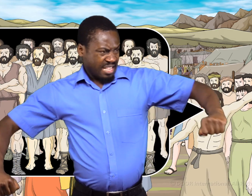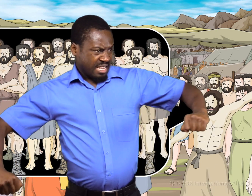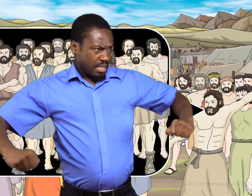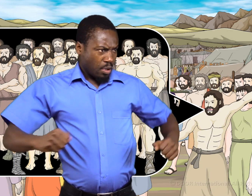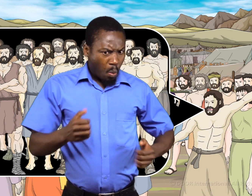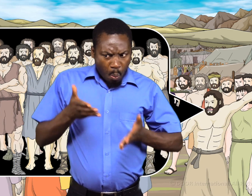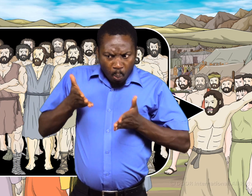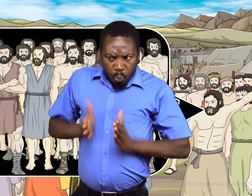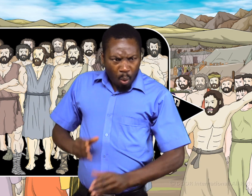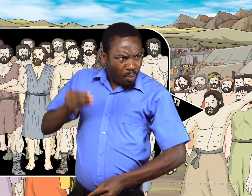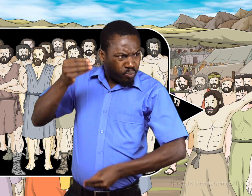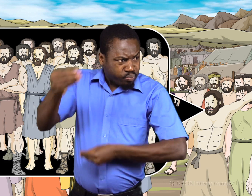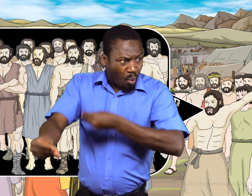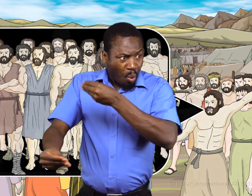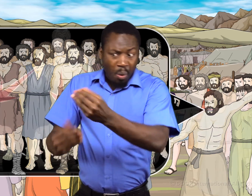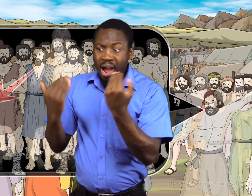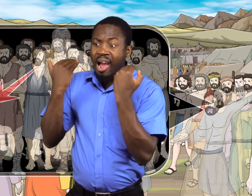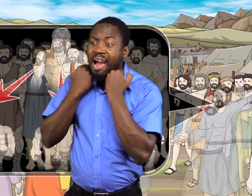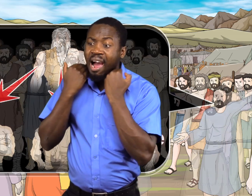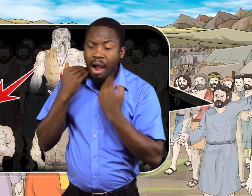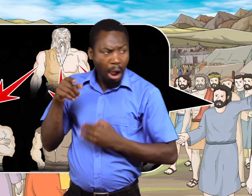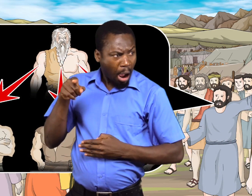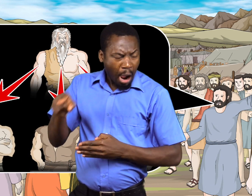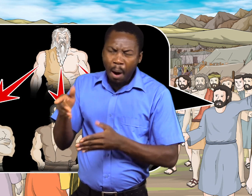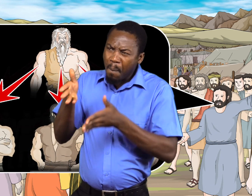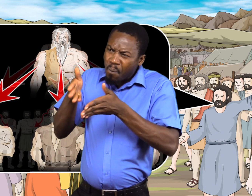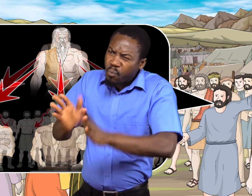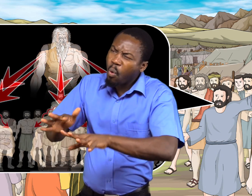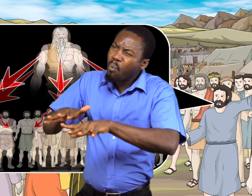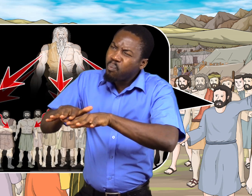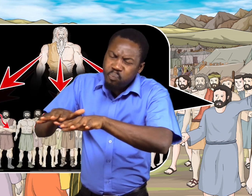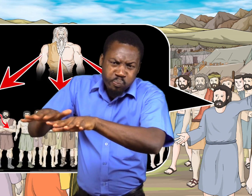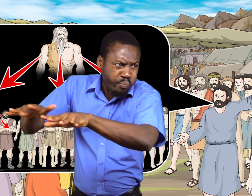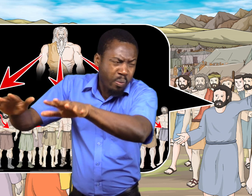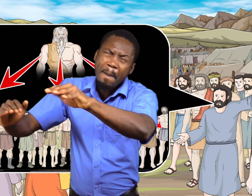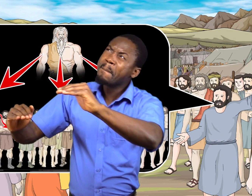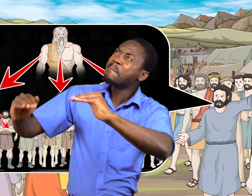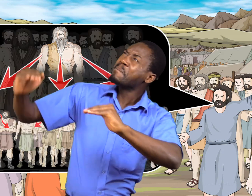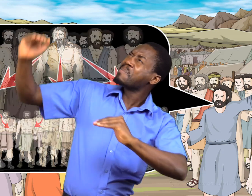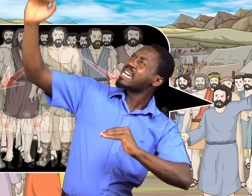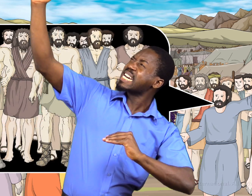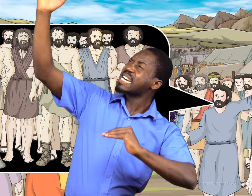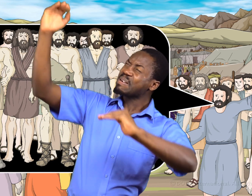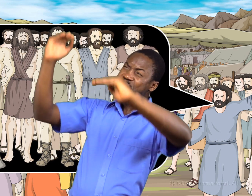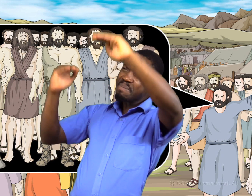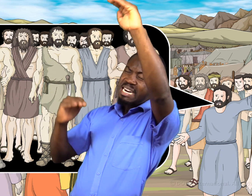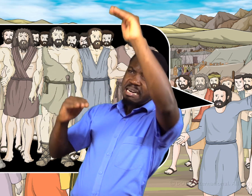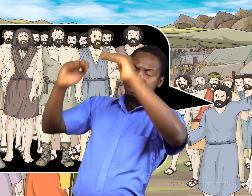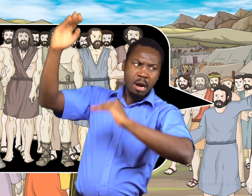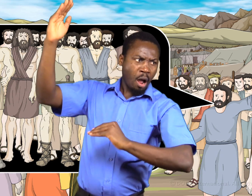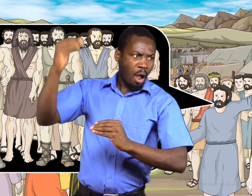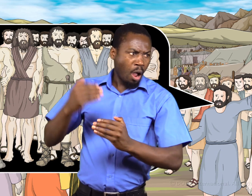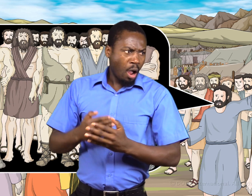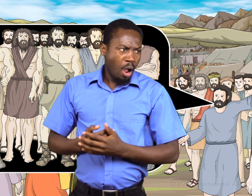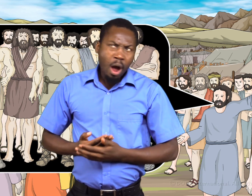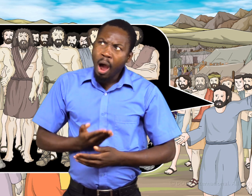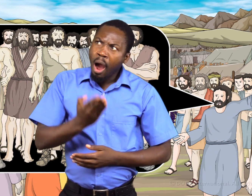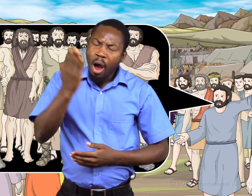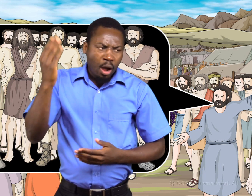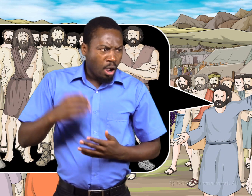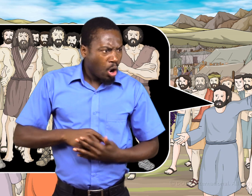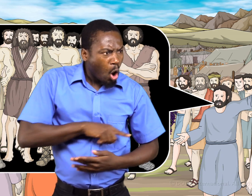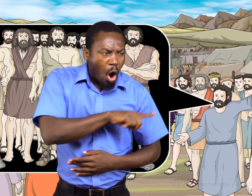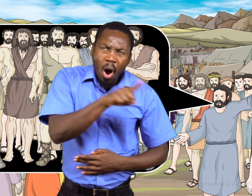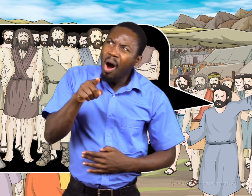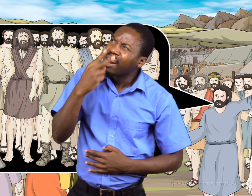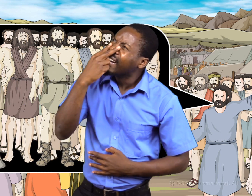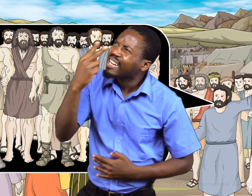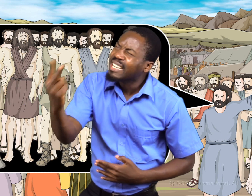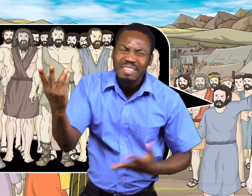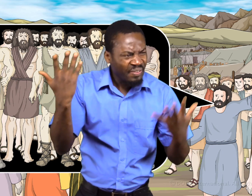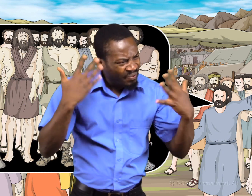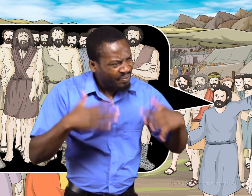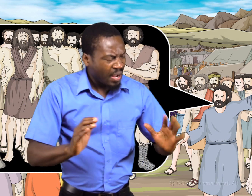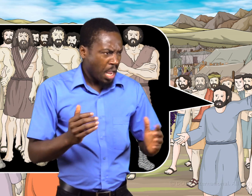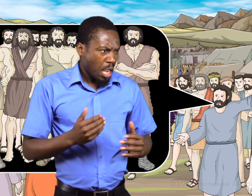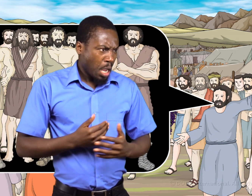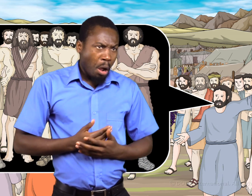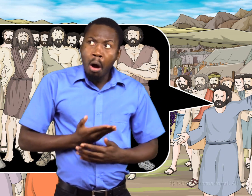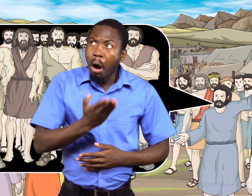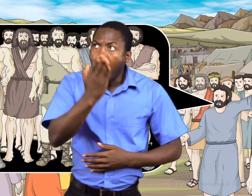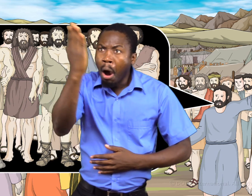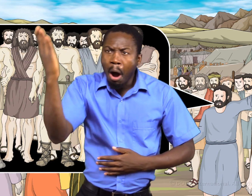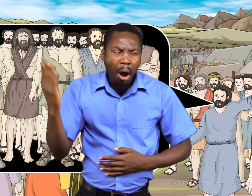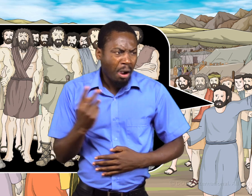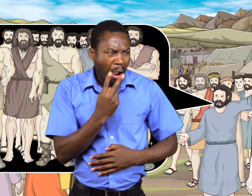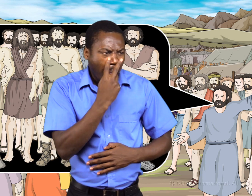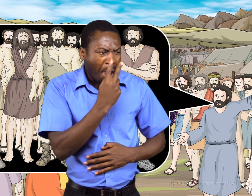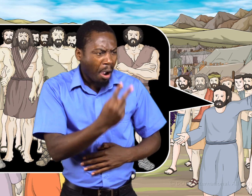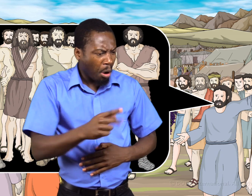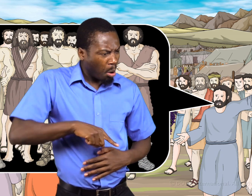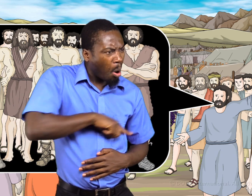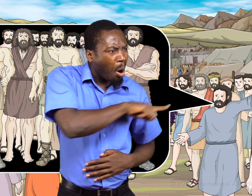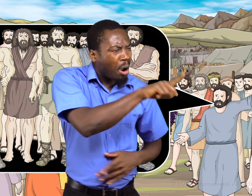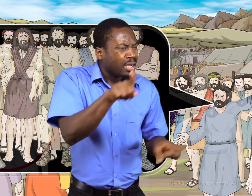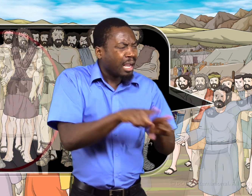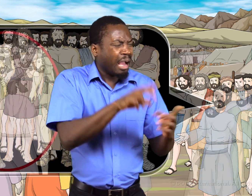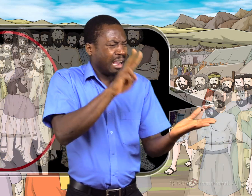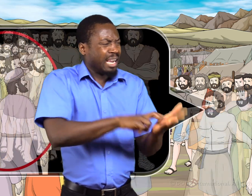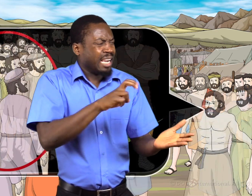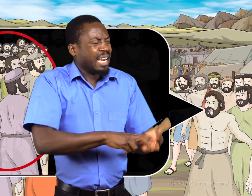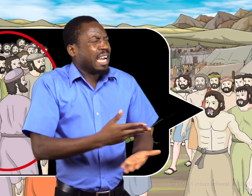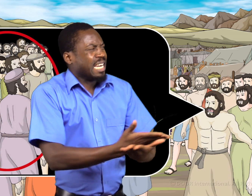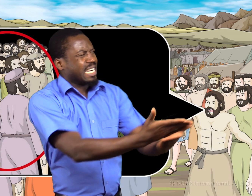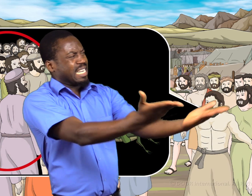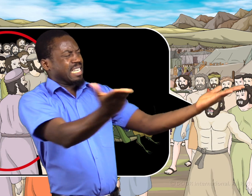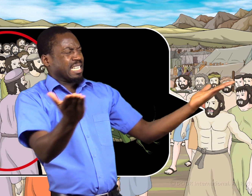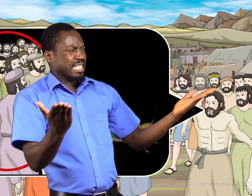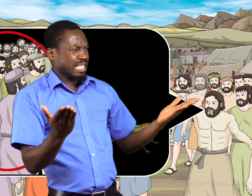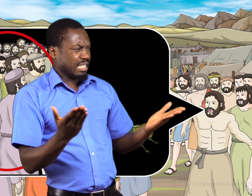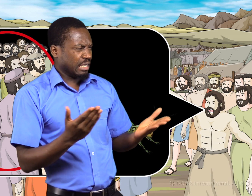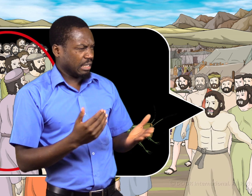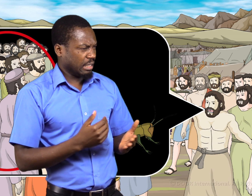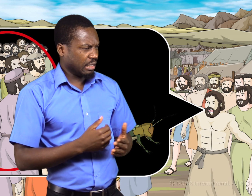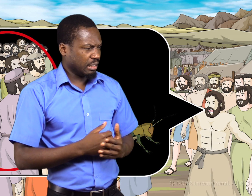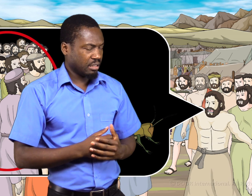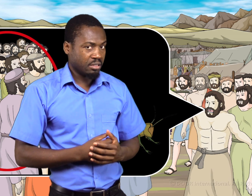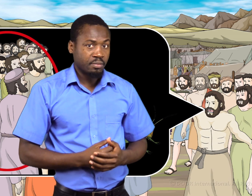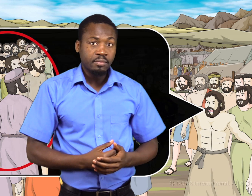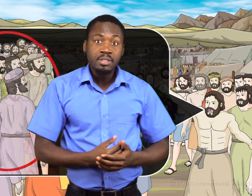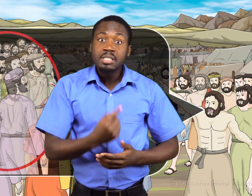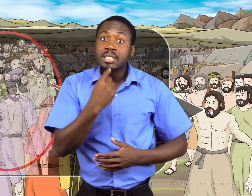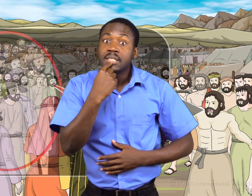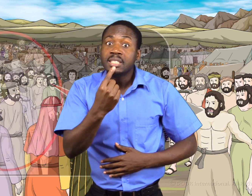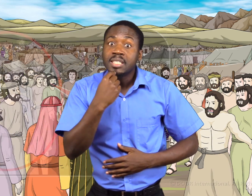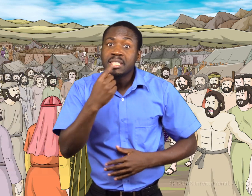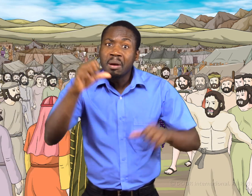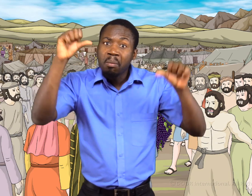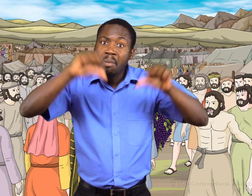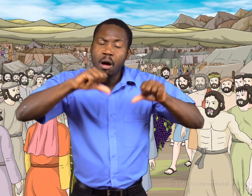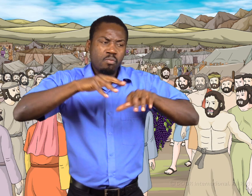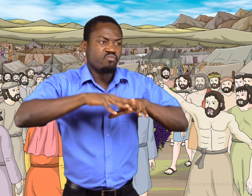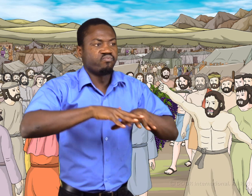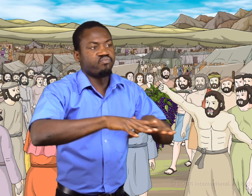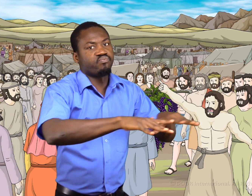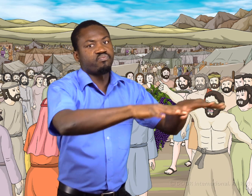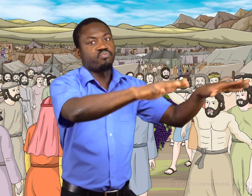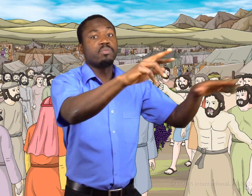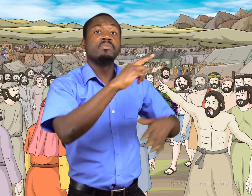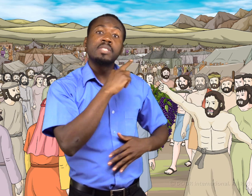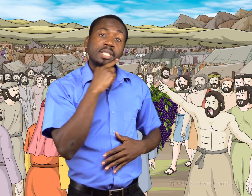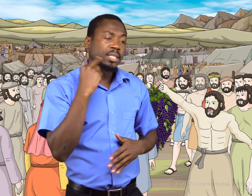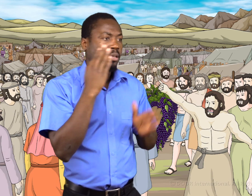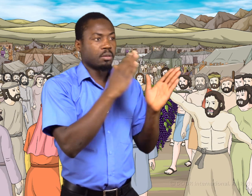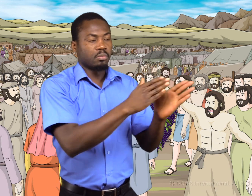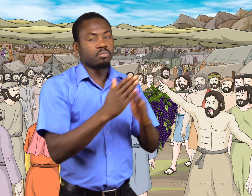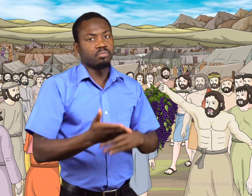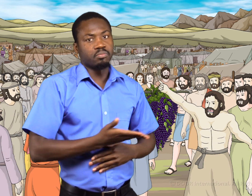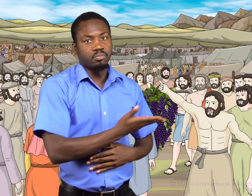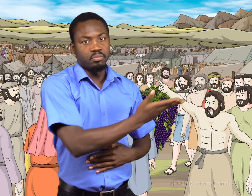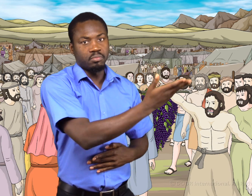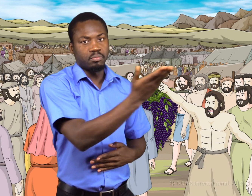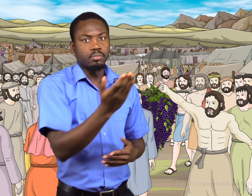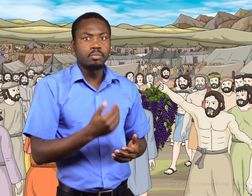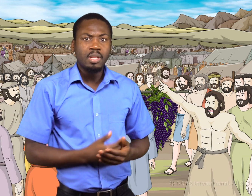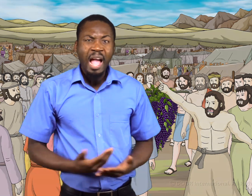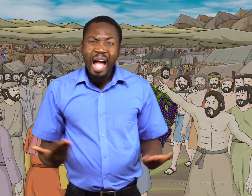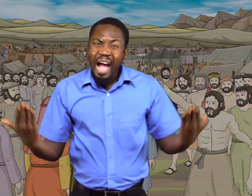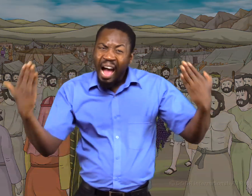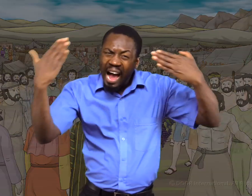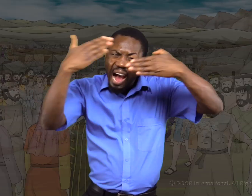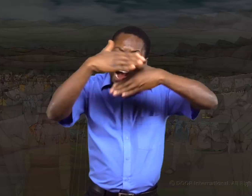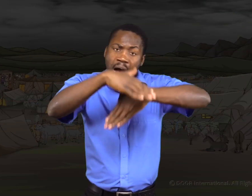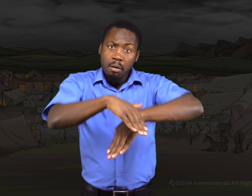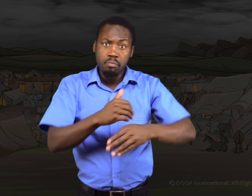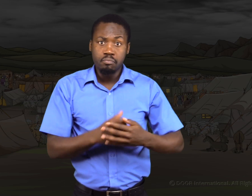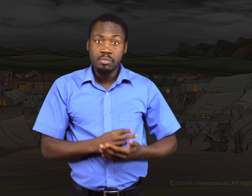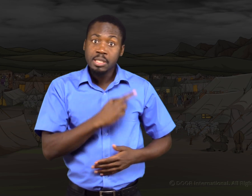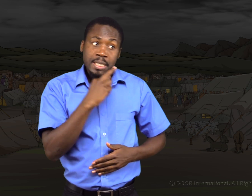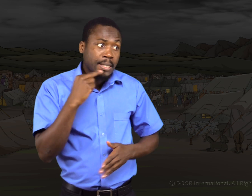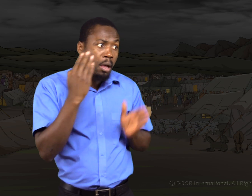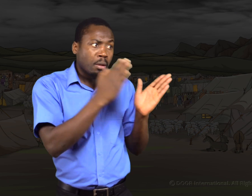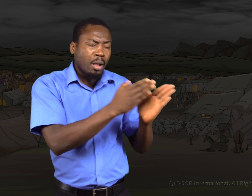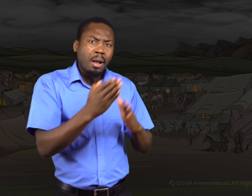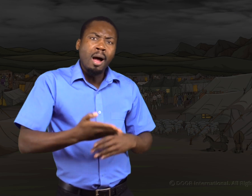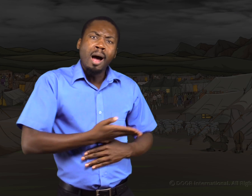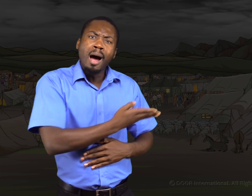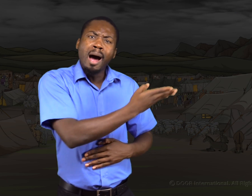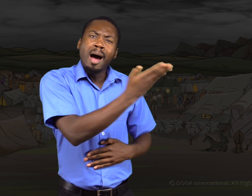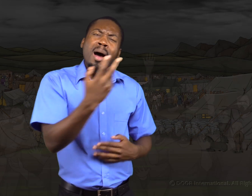We even saw the Nephilim there—the descendants of Anak that come from the Nephilim! We seemed like grasshoppers in our own sight, and we must have seemed the same to them!”